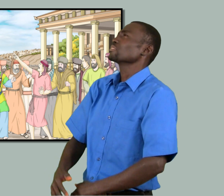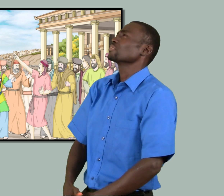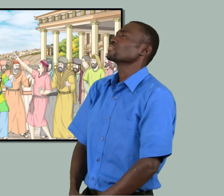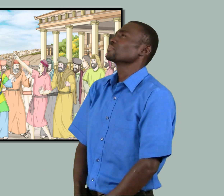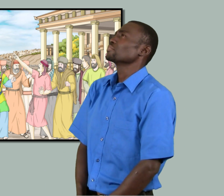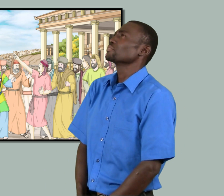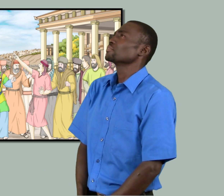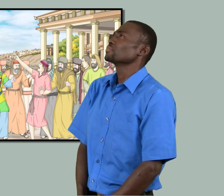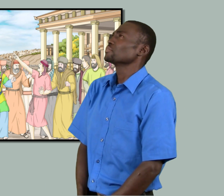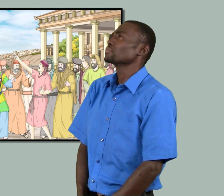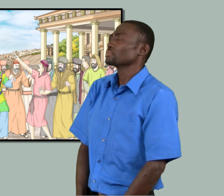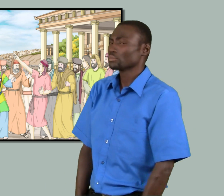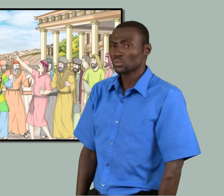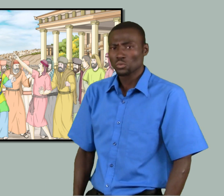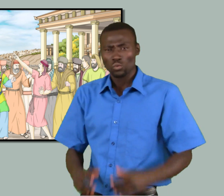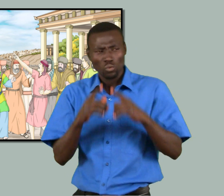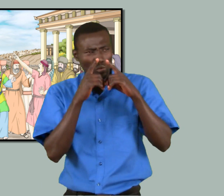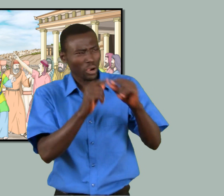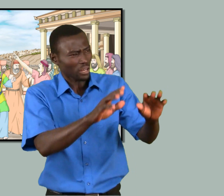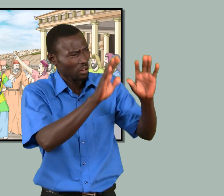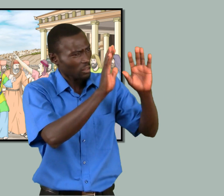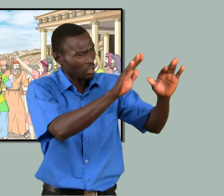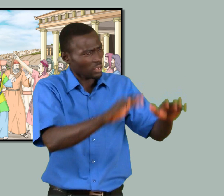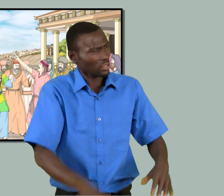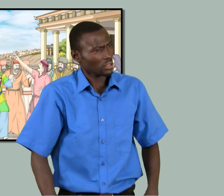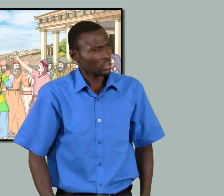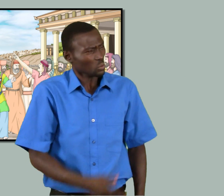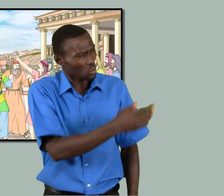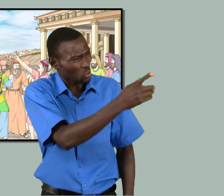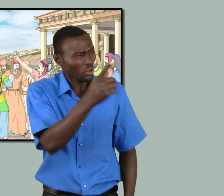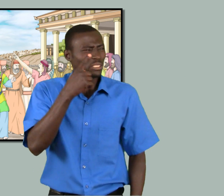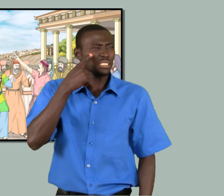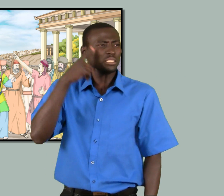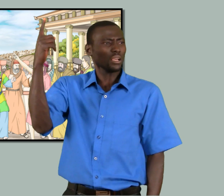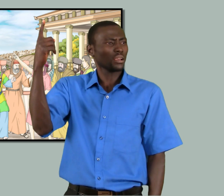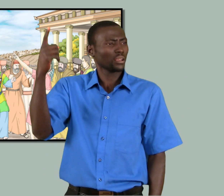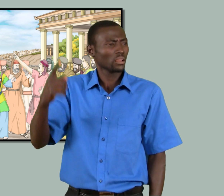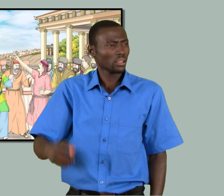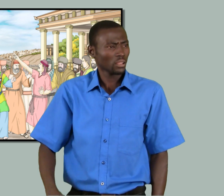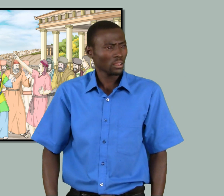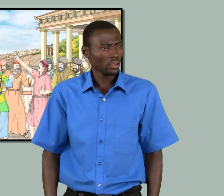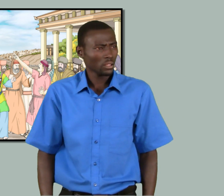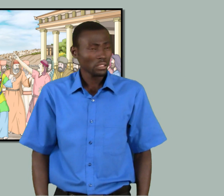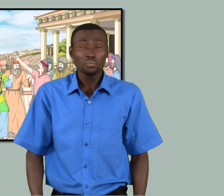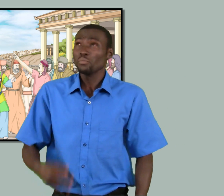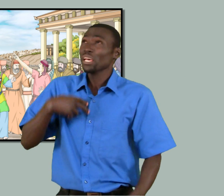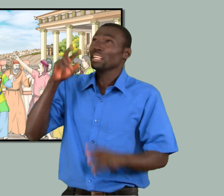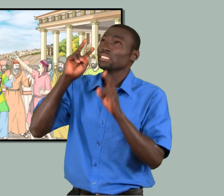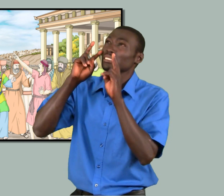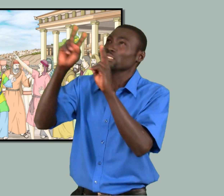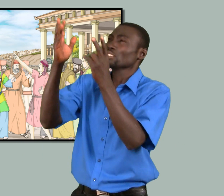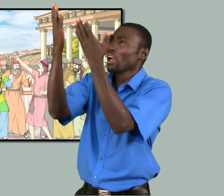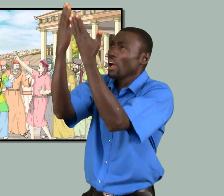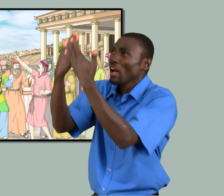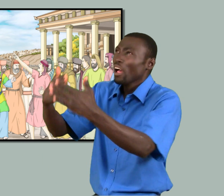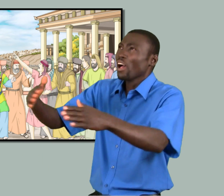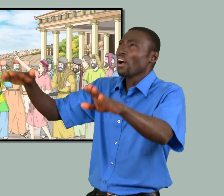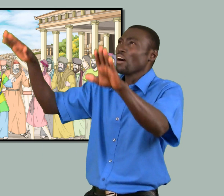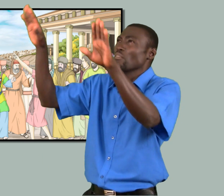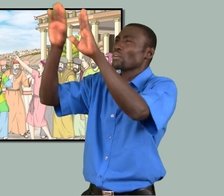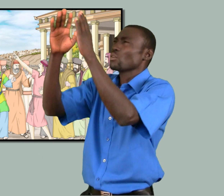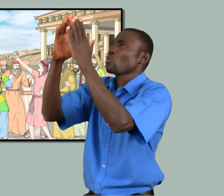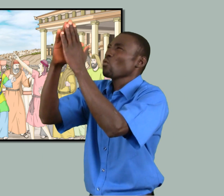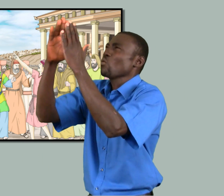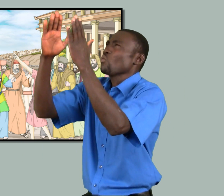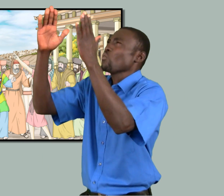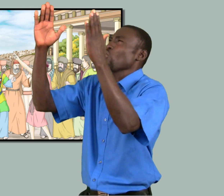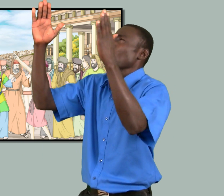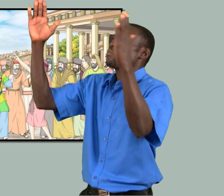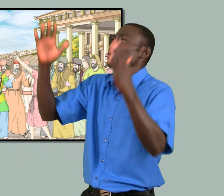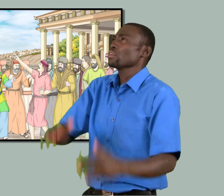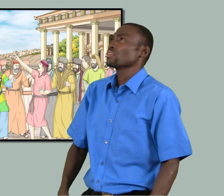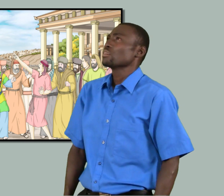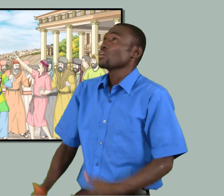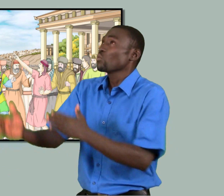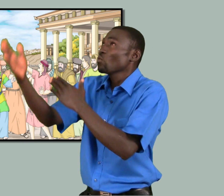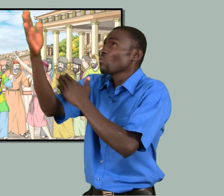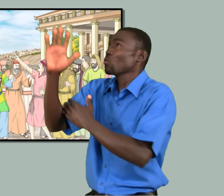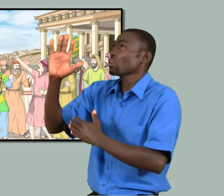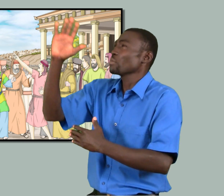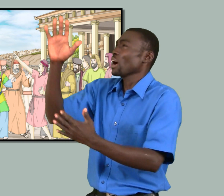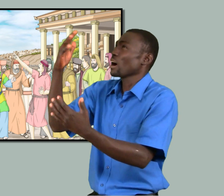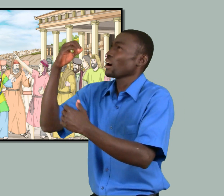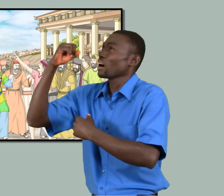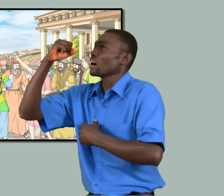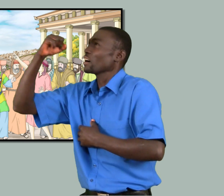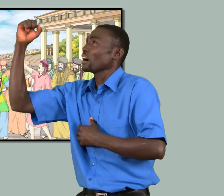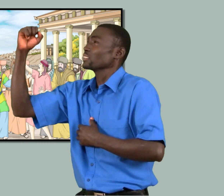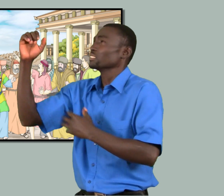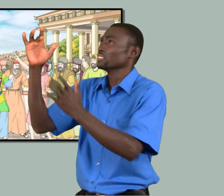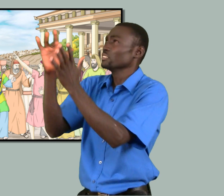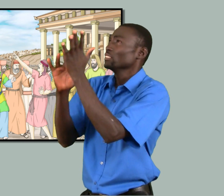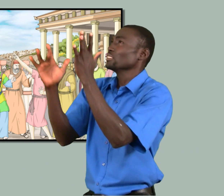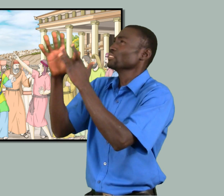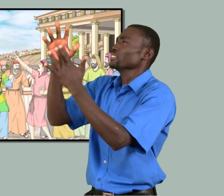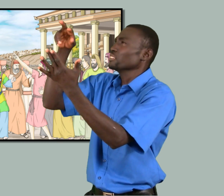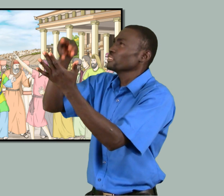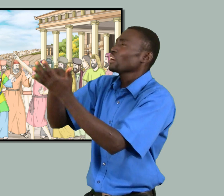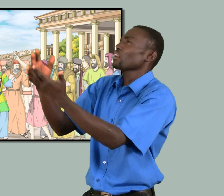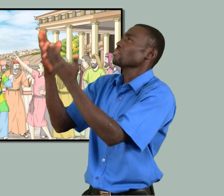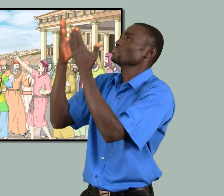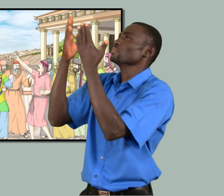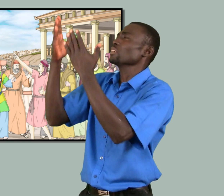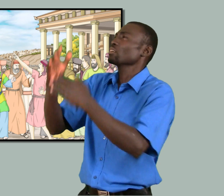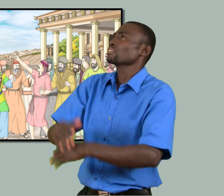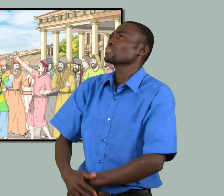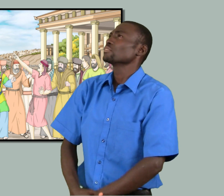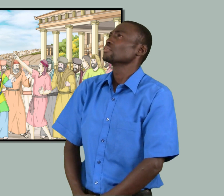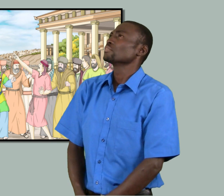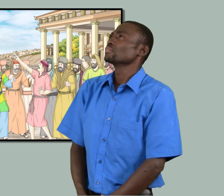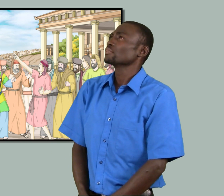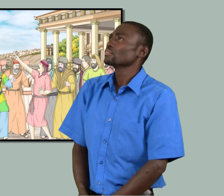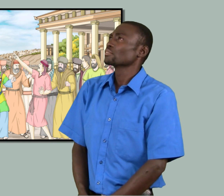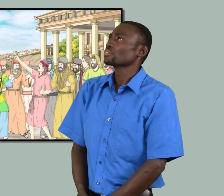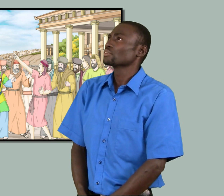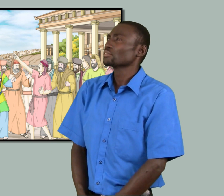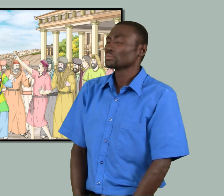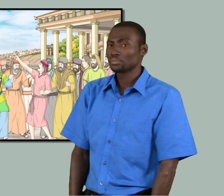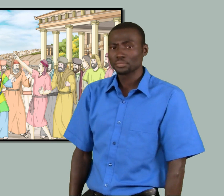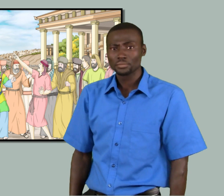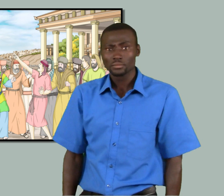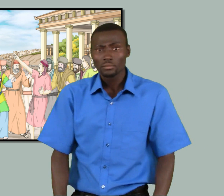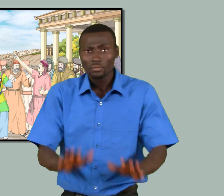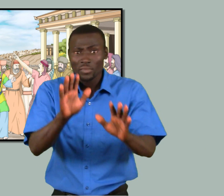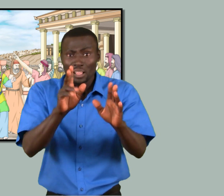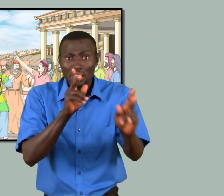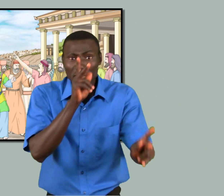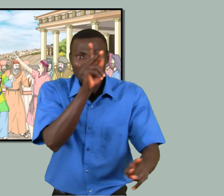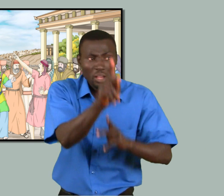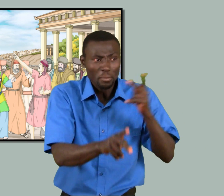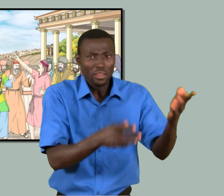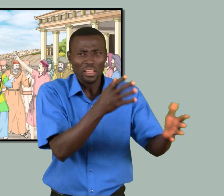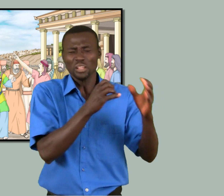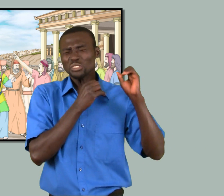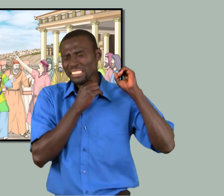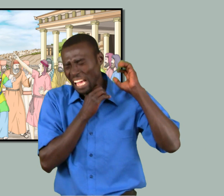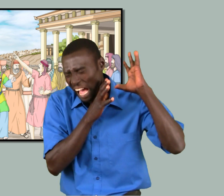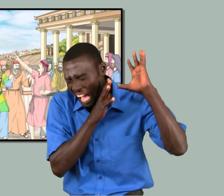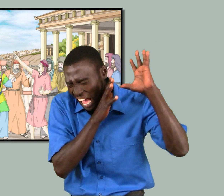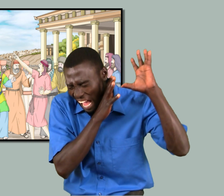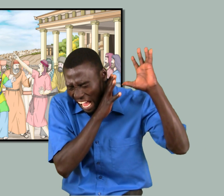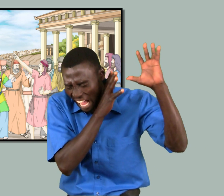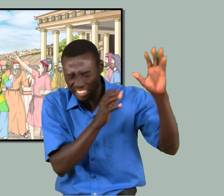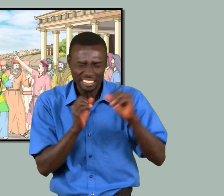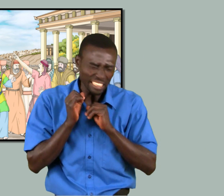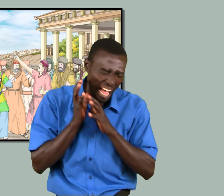“Look,” he said, “I see heaven open and the Son of Man standing at the right hand of God.”